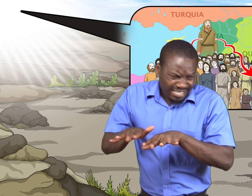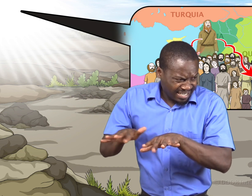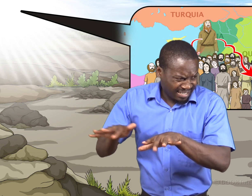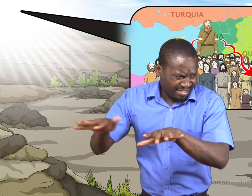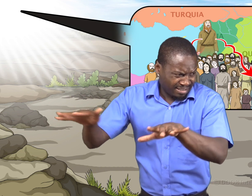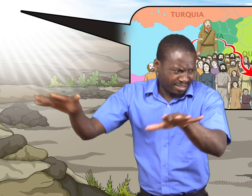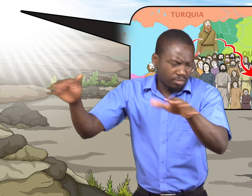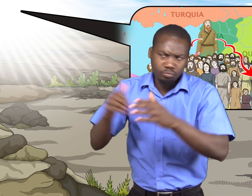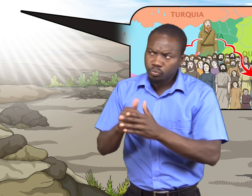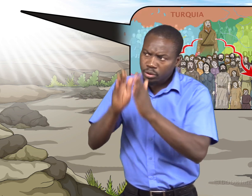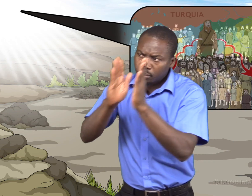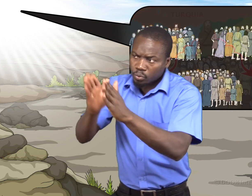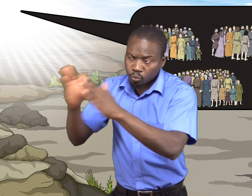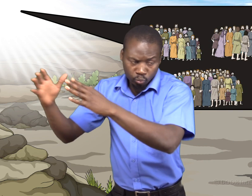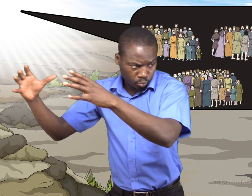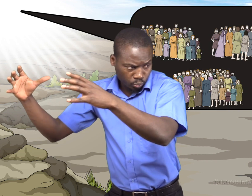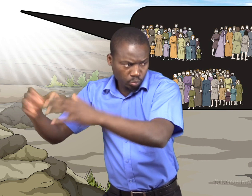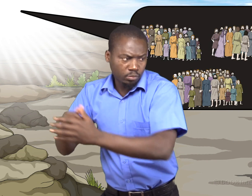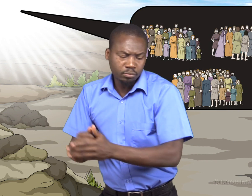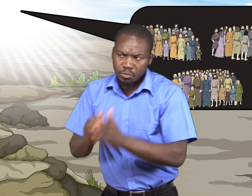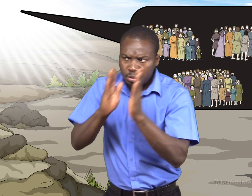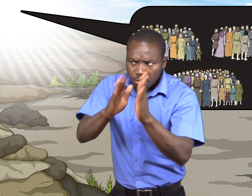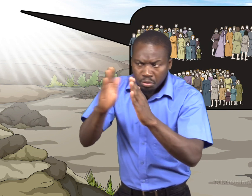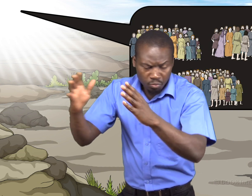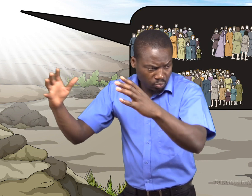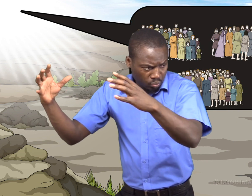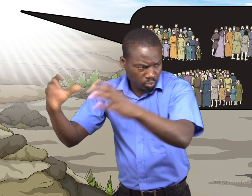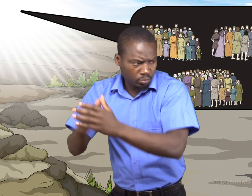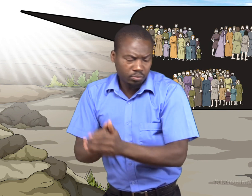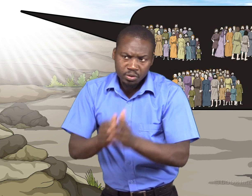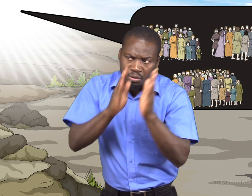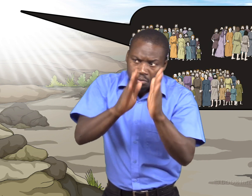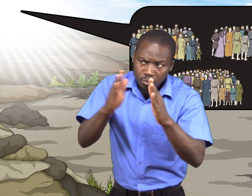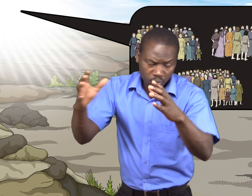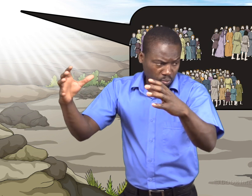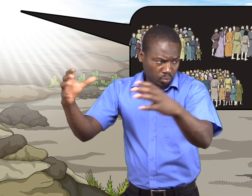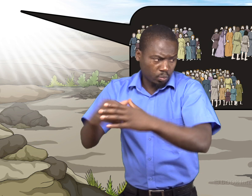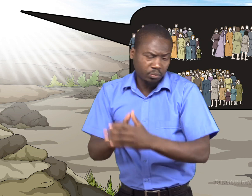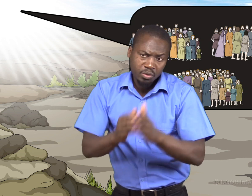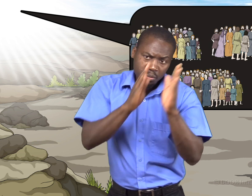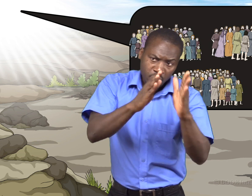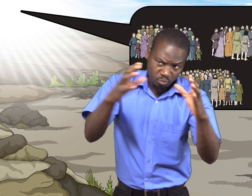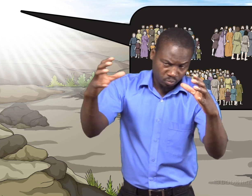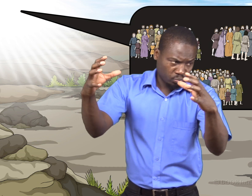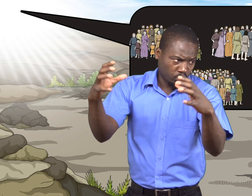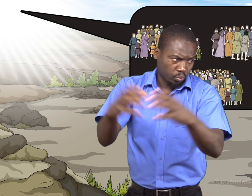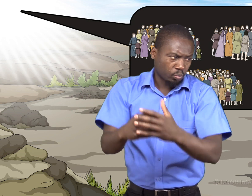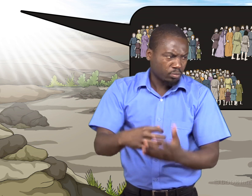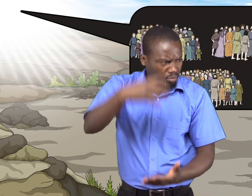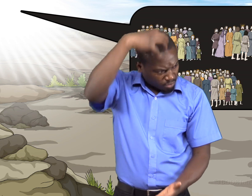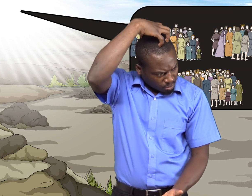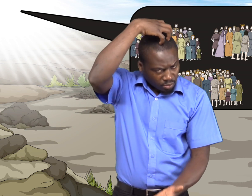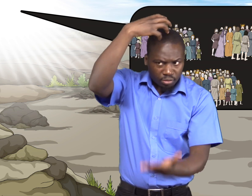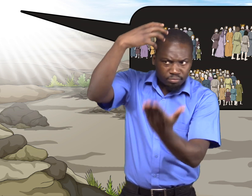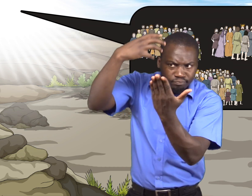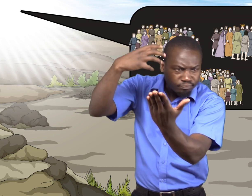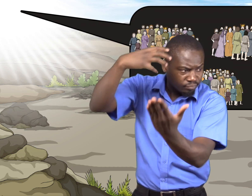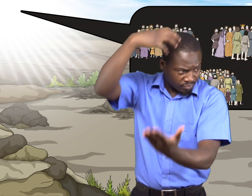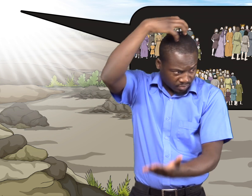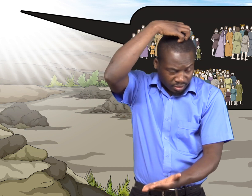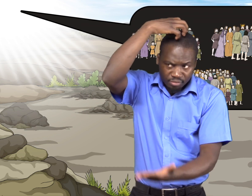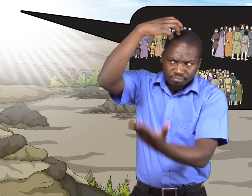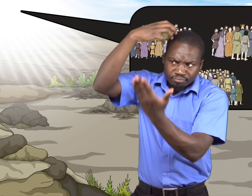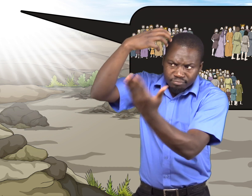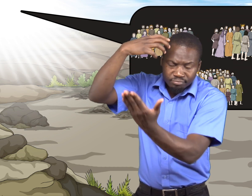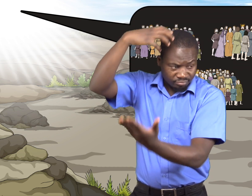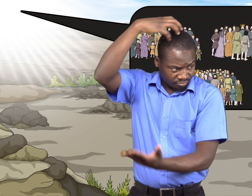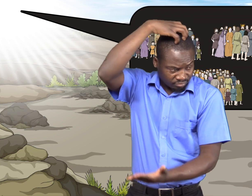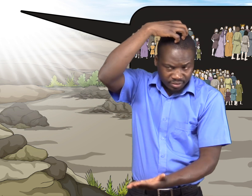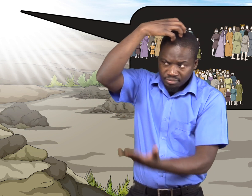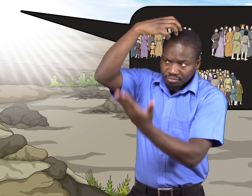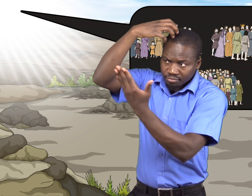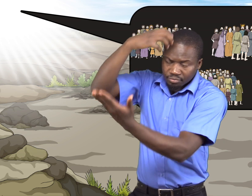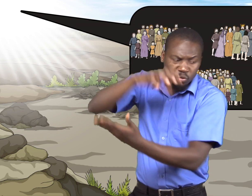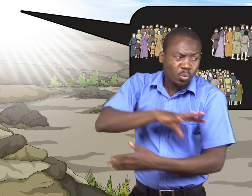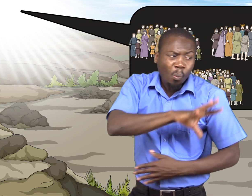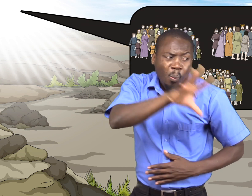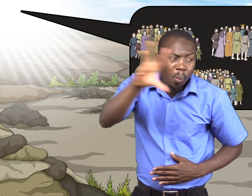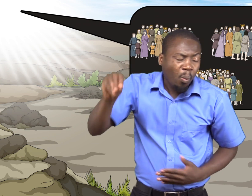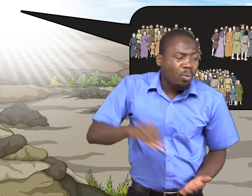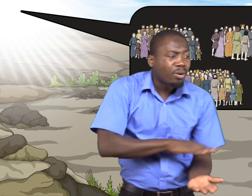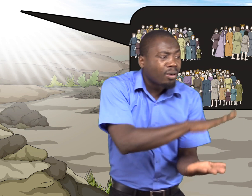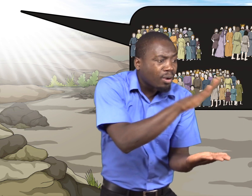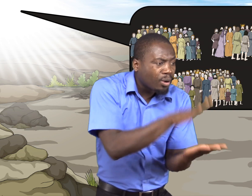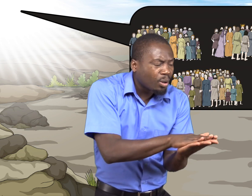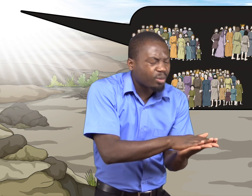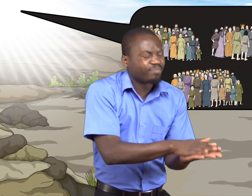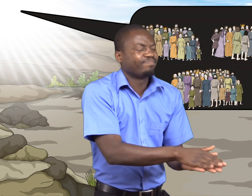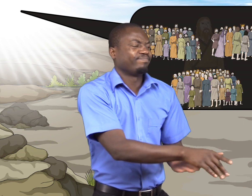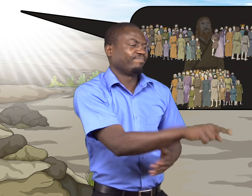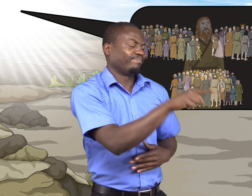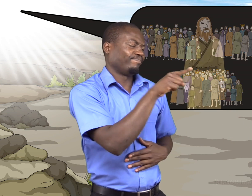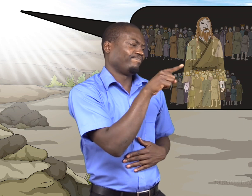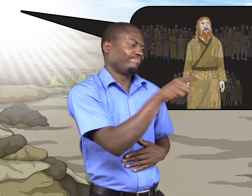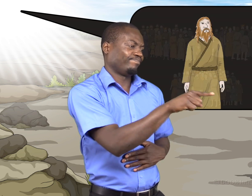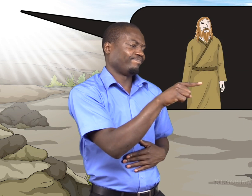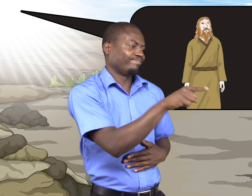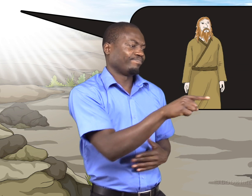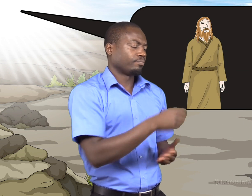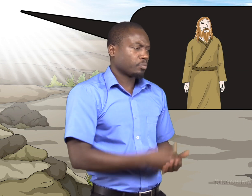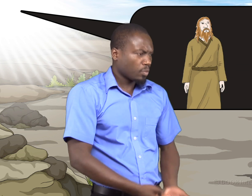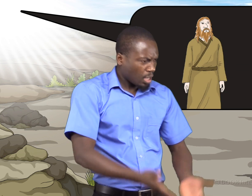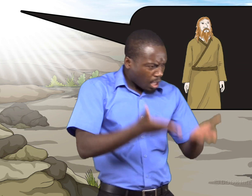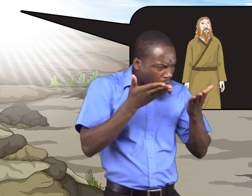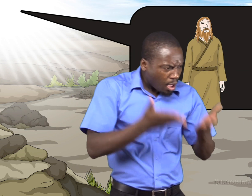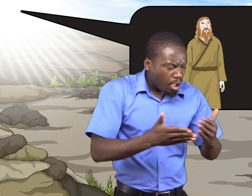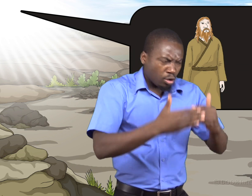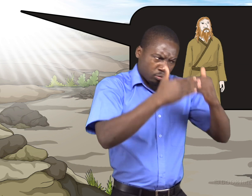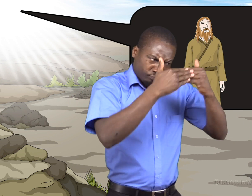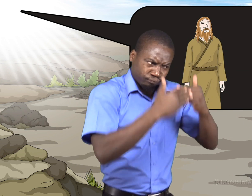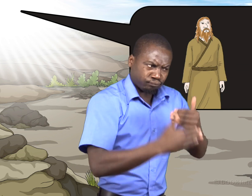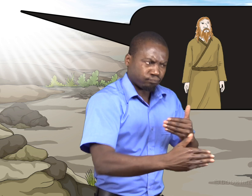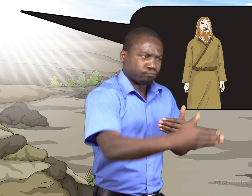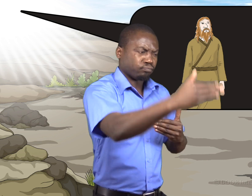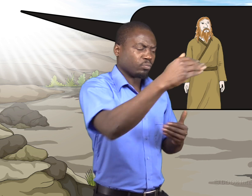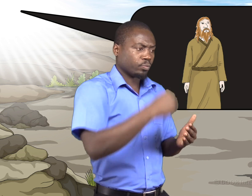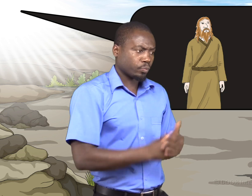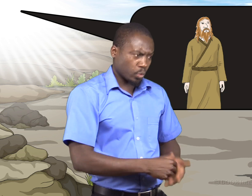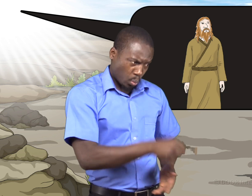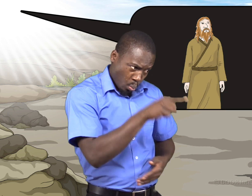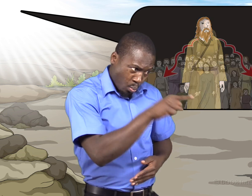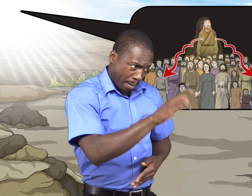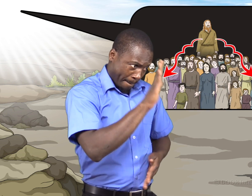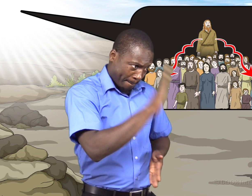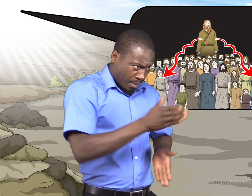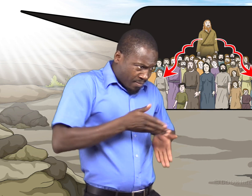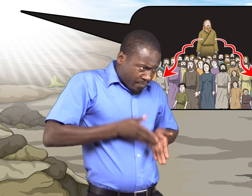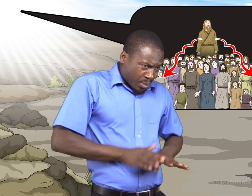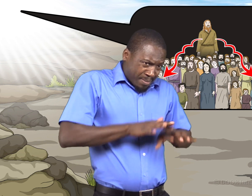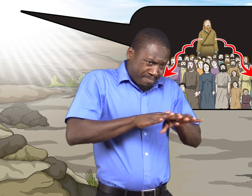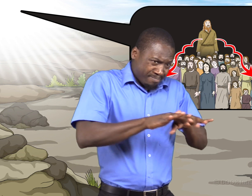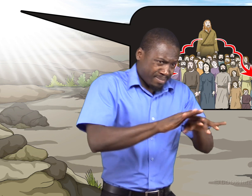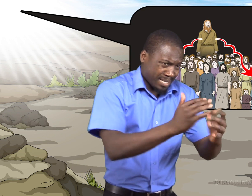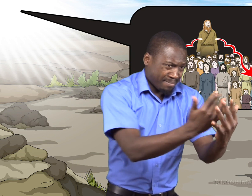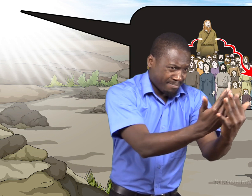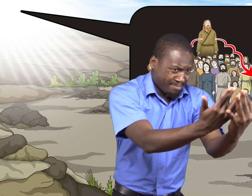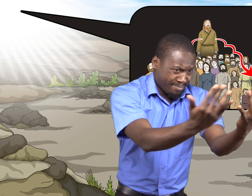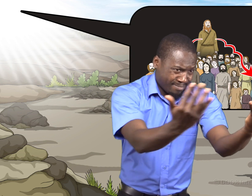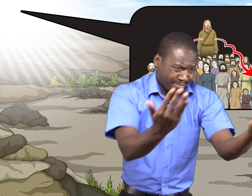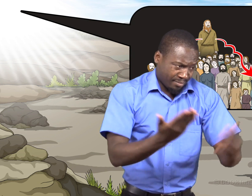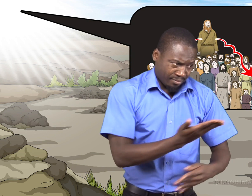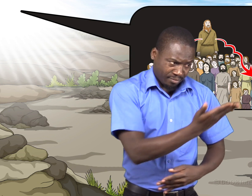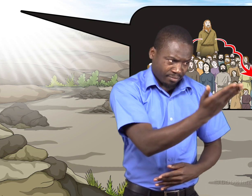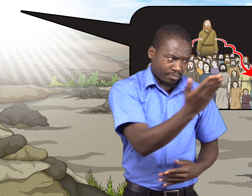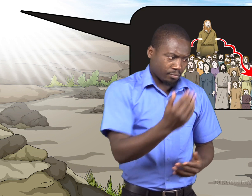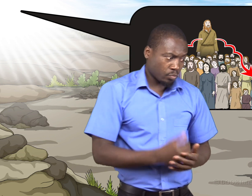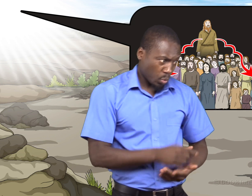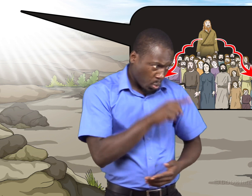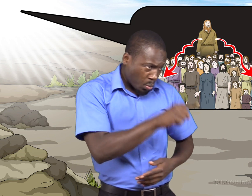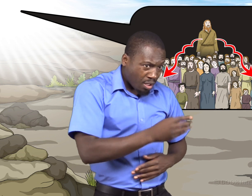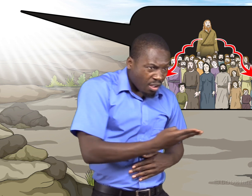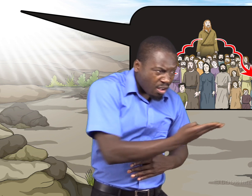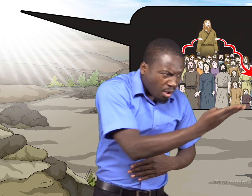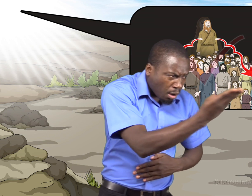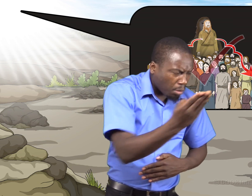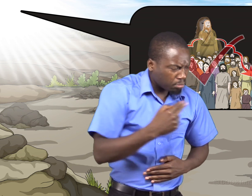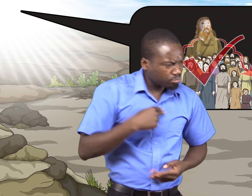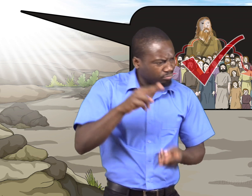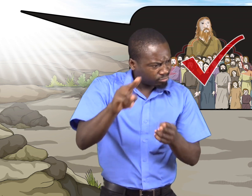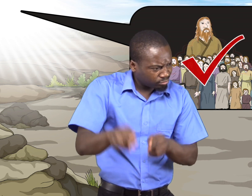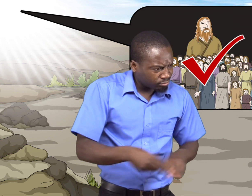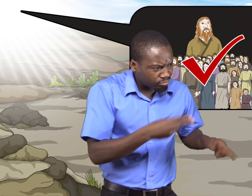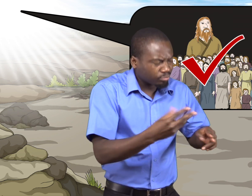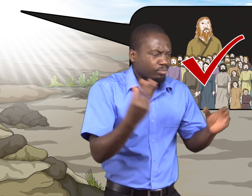I will make you exceedingly fruitful; I will make nations of you, and kings will descend from you.